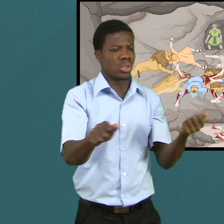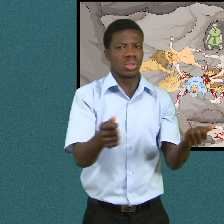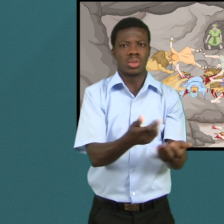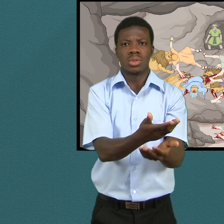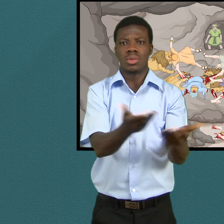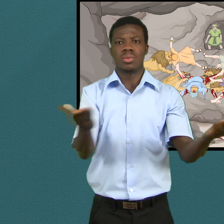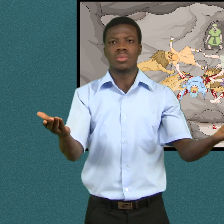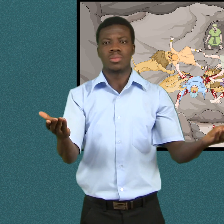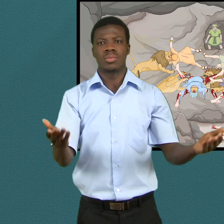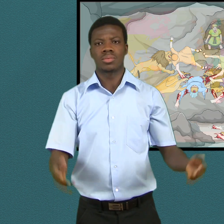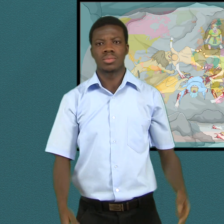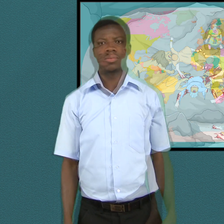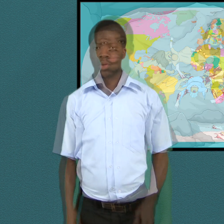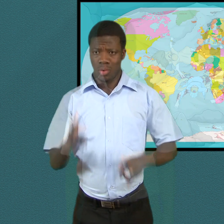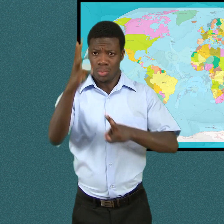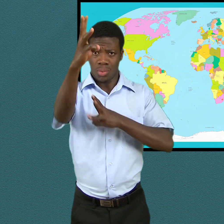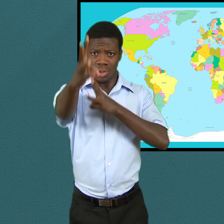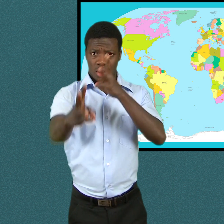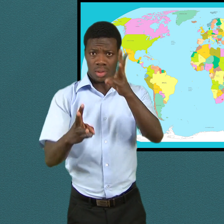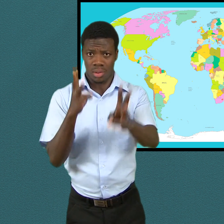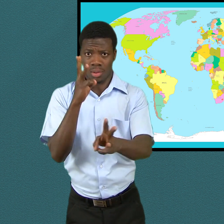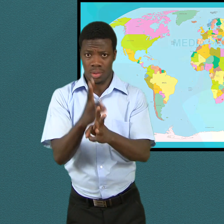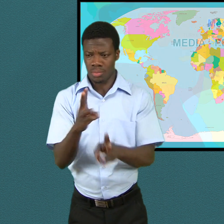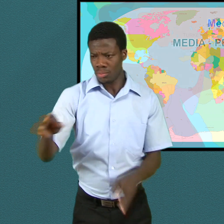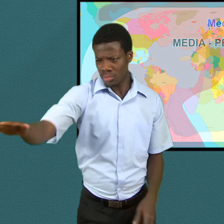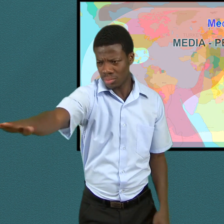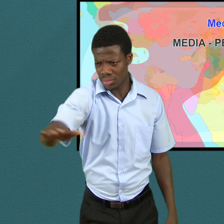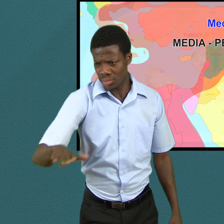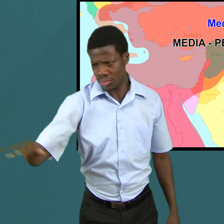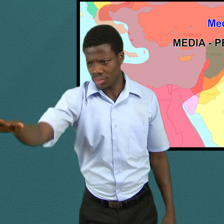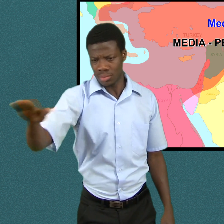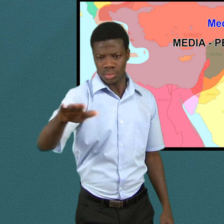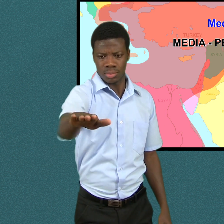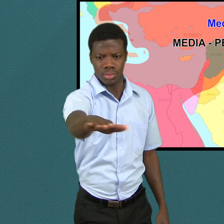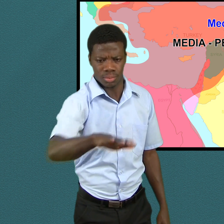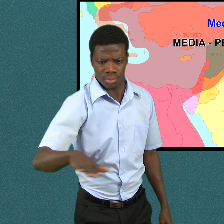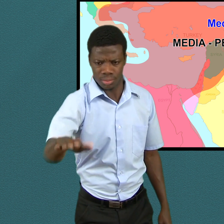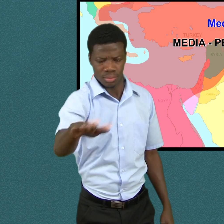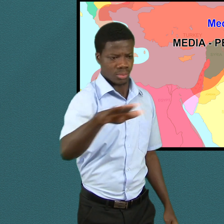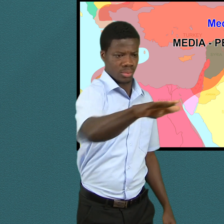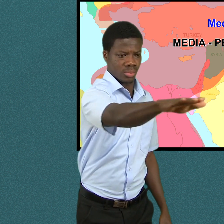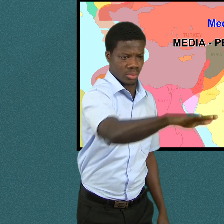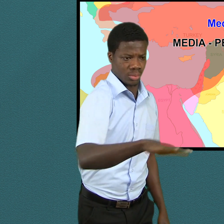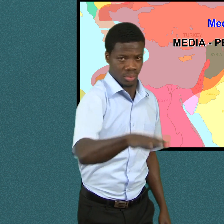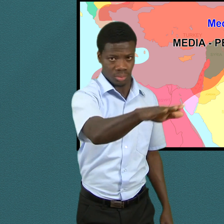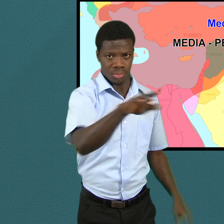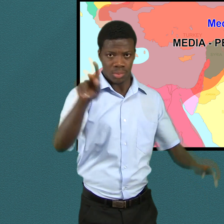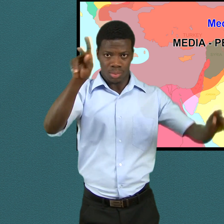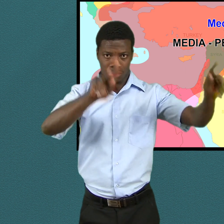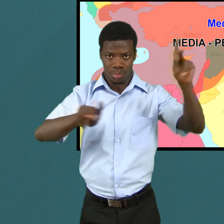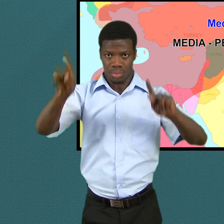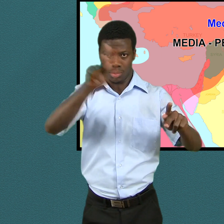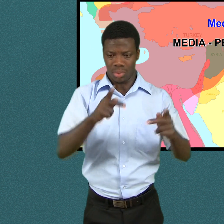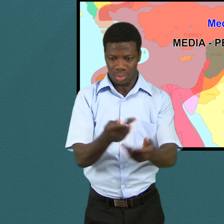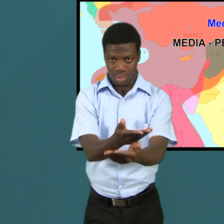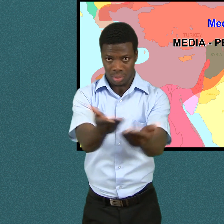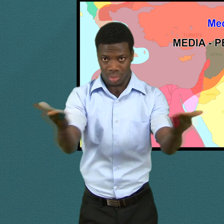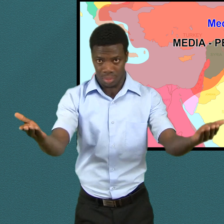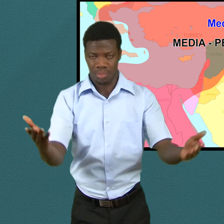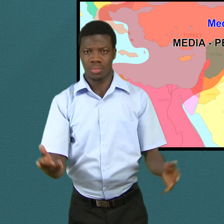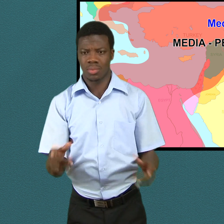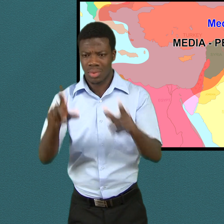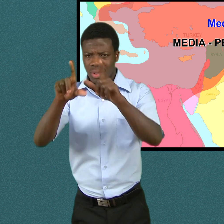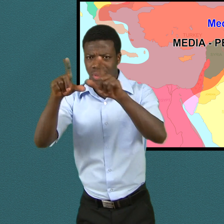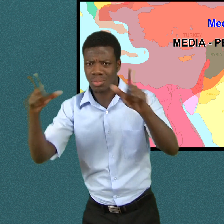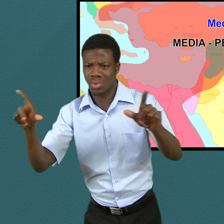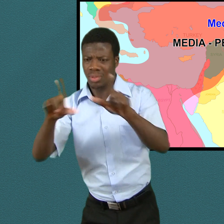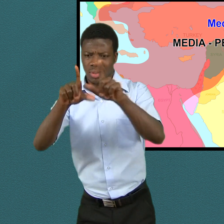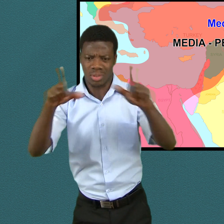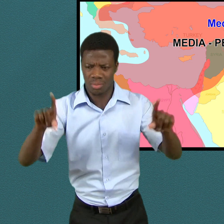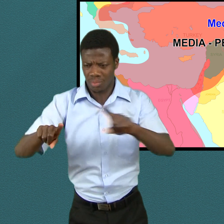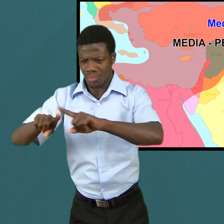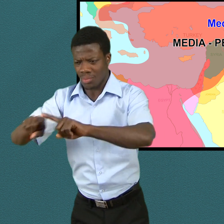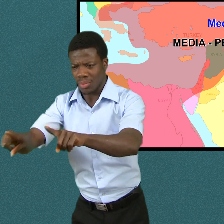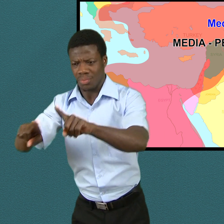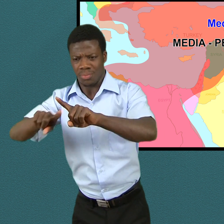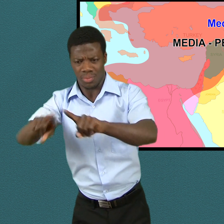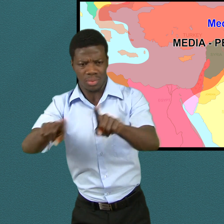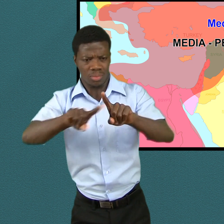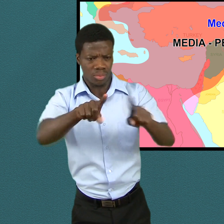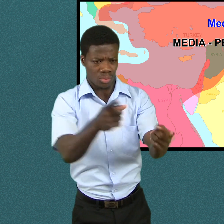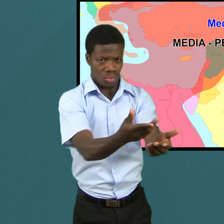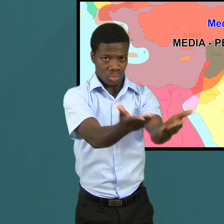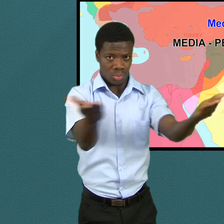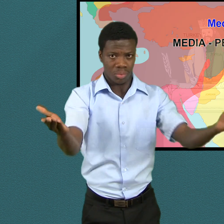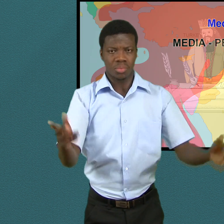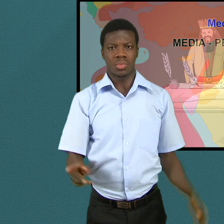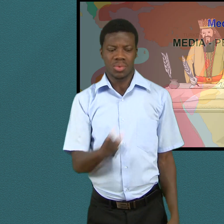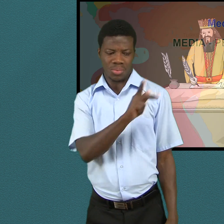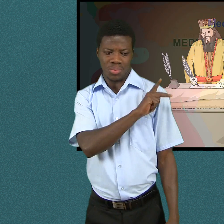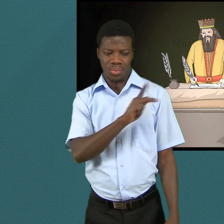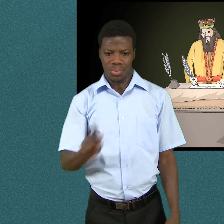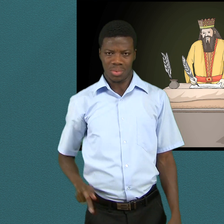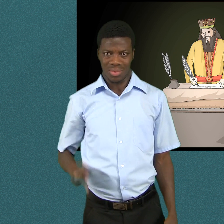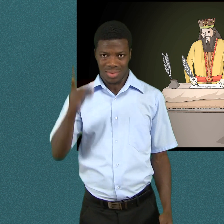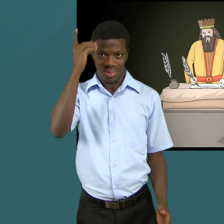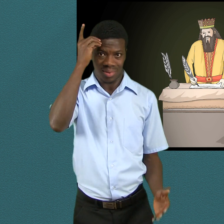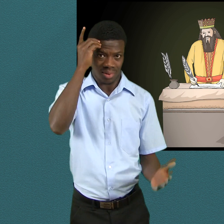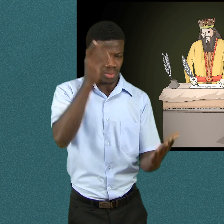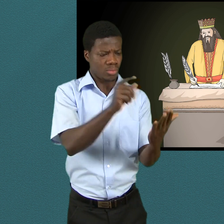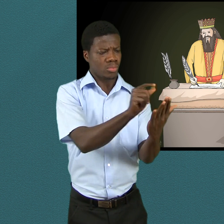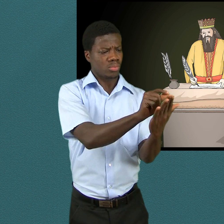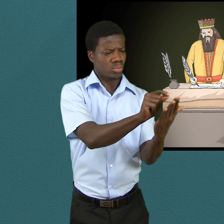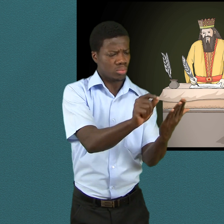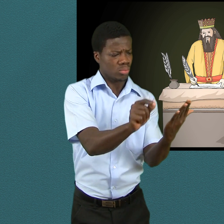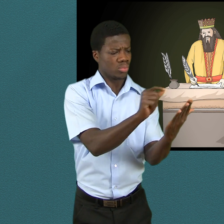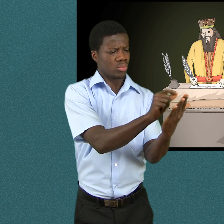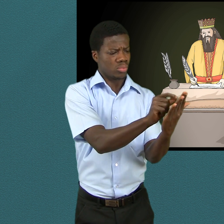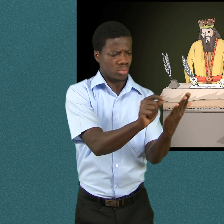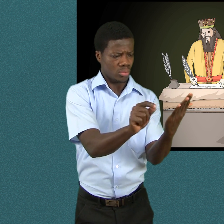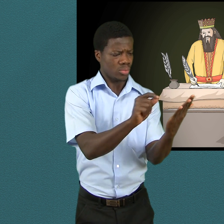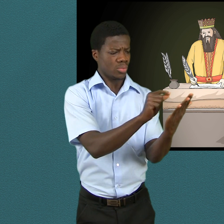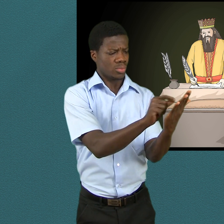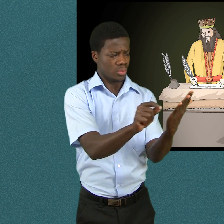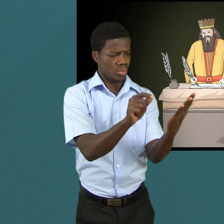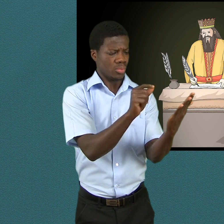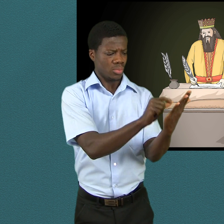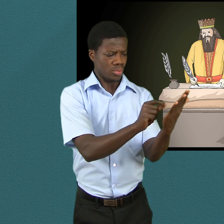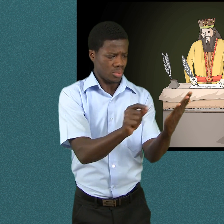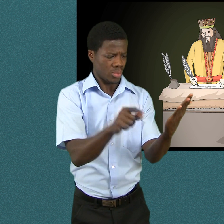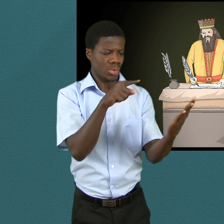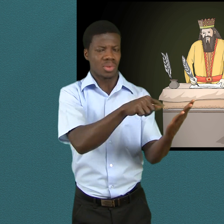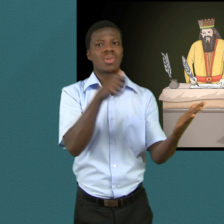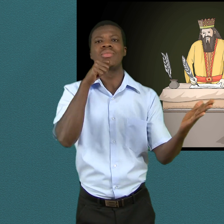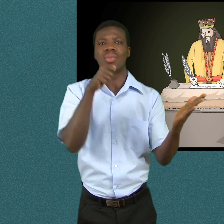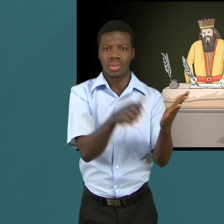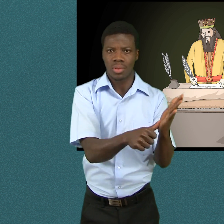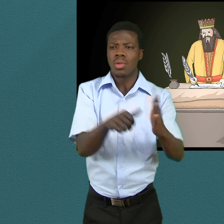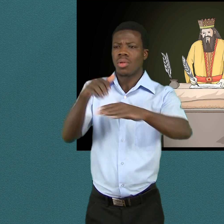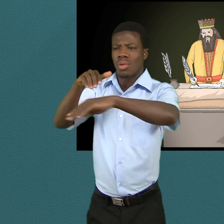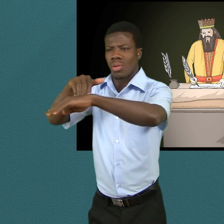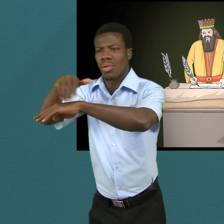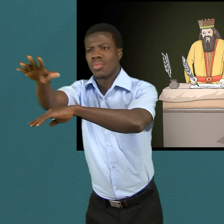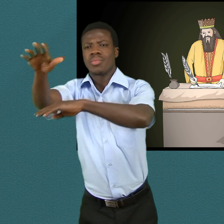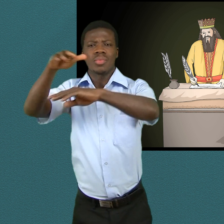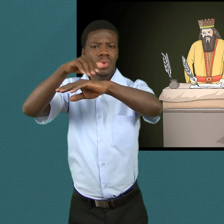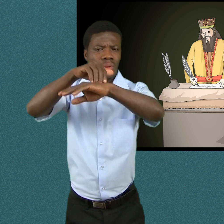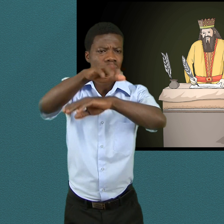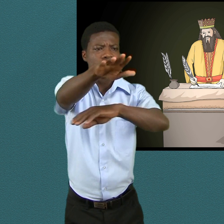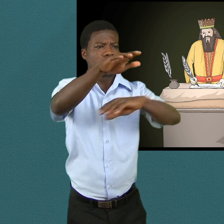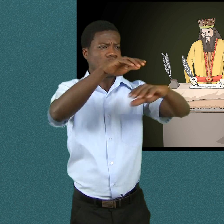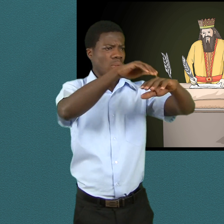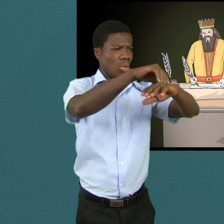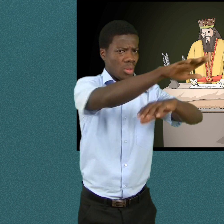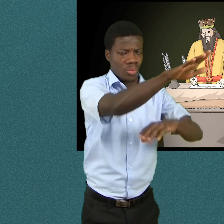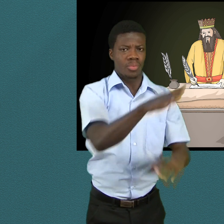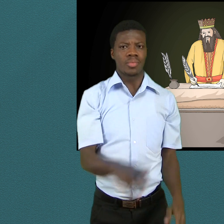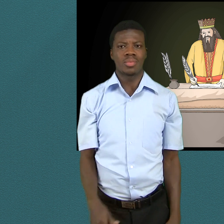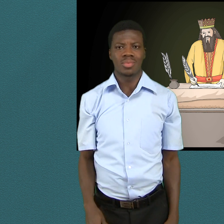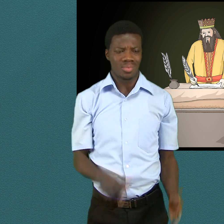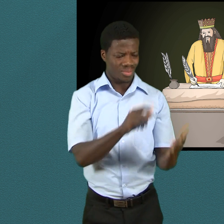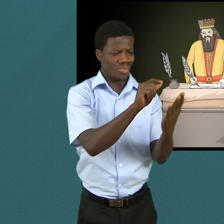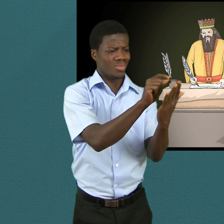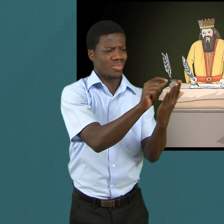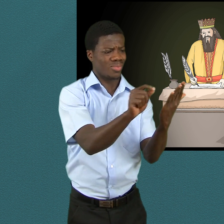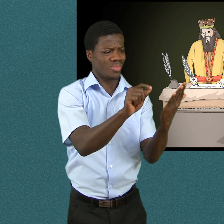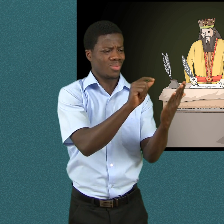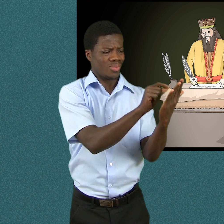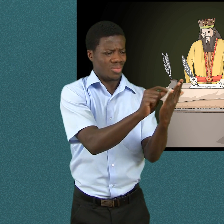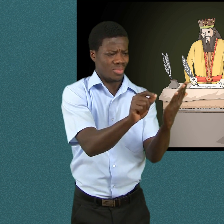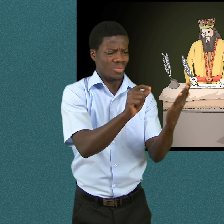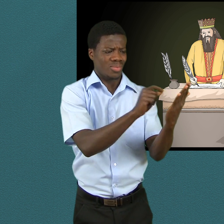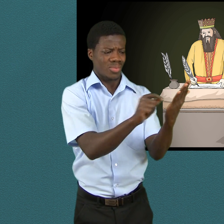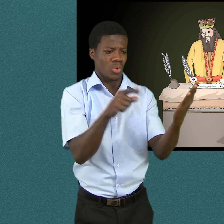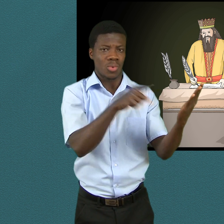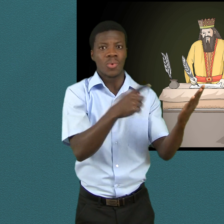Then King Darius wrote to the people of every nation and language throughout the land: “May your prosperity abound.